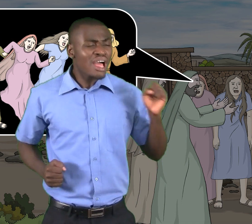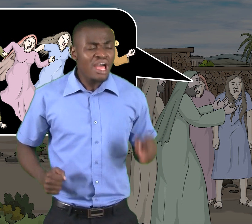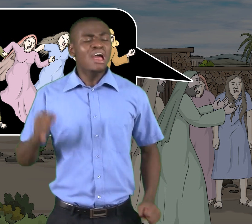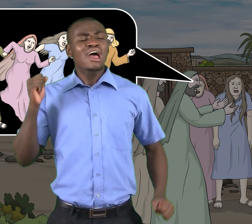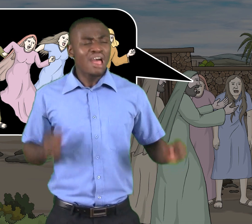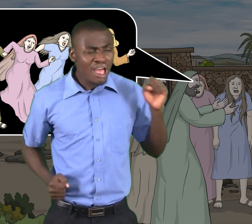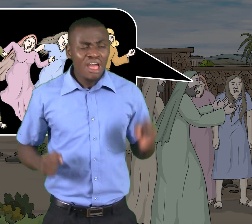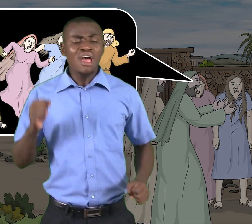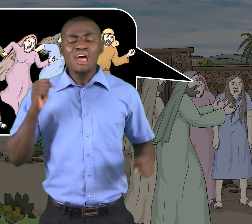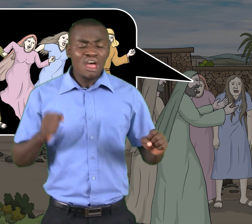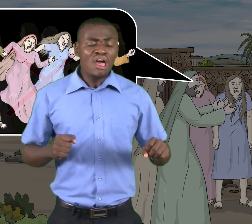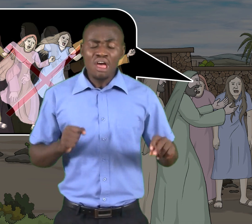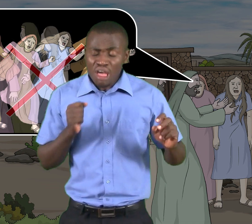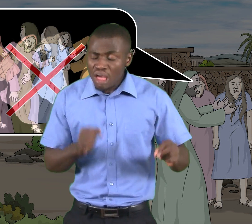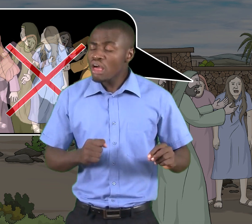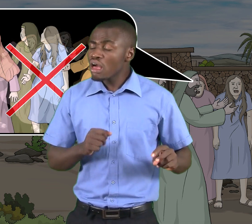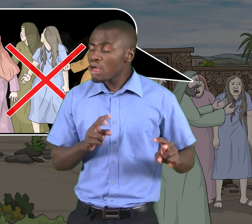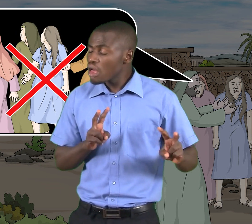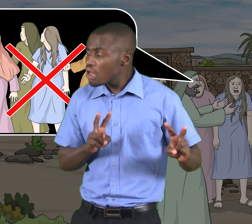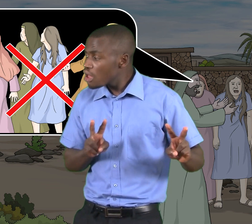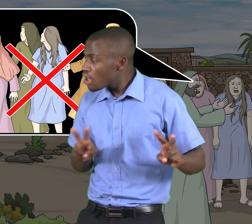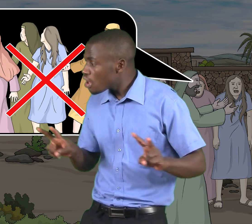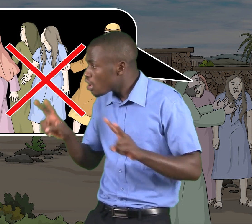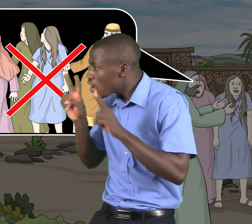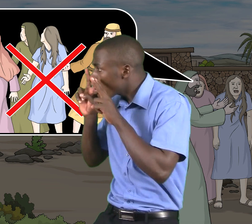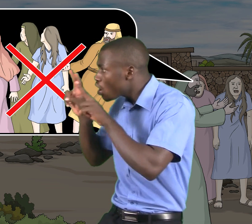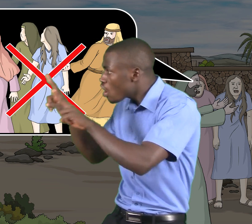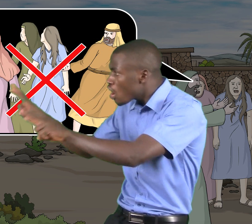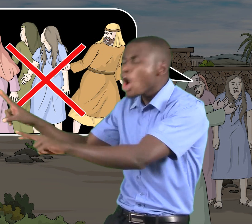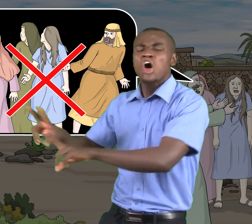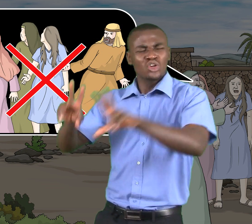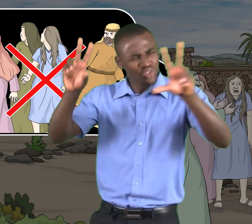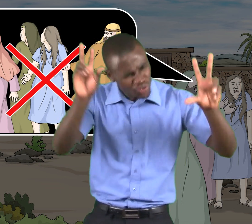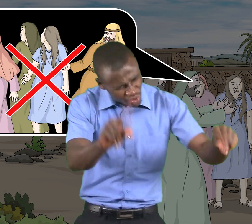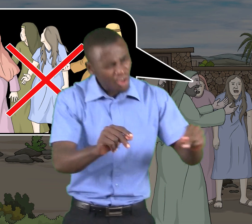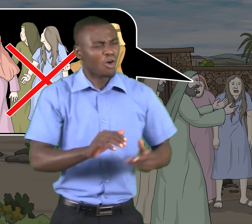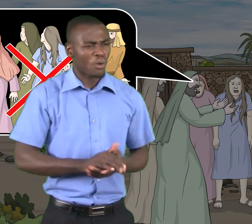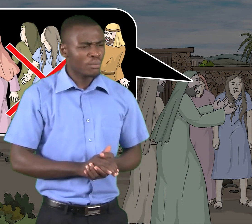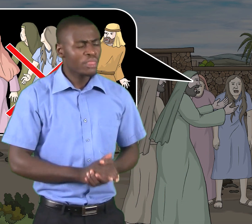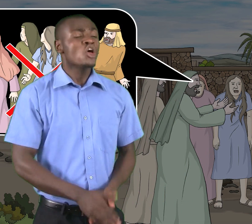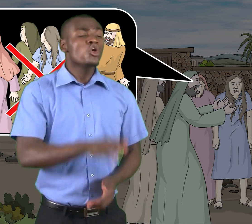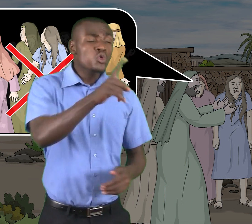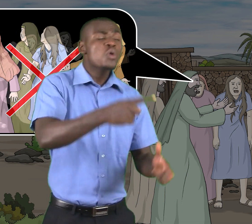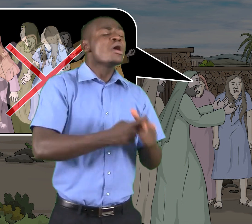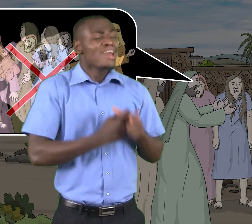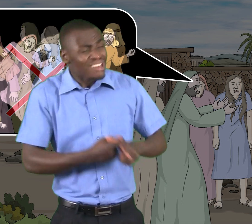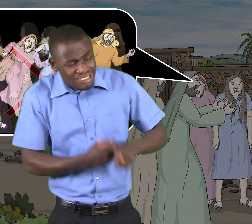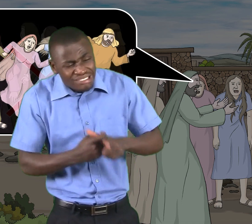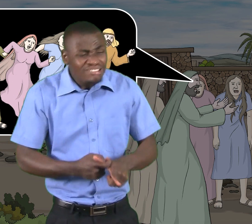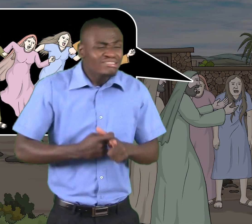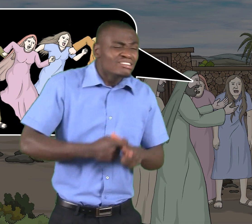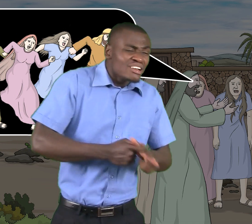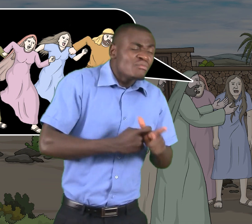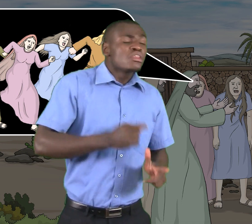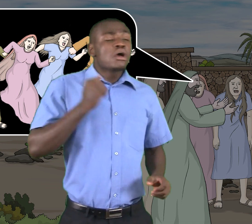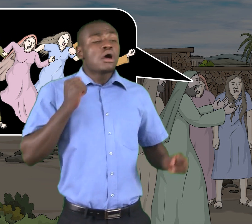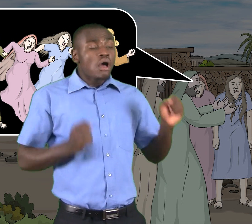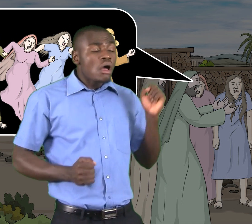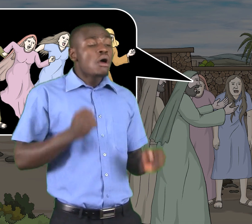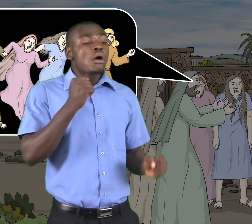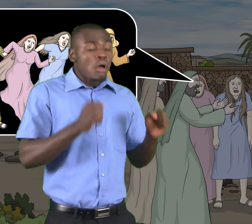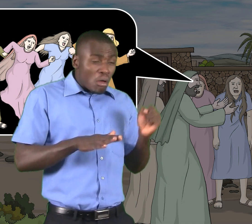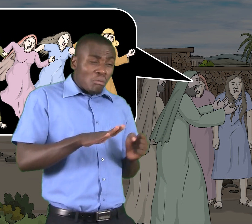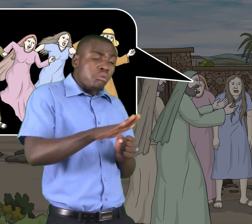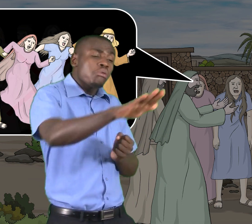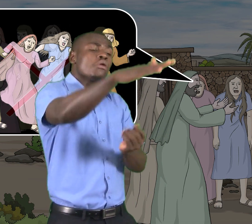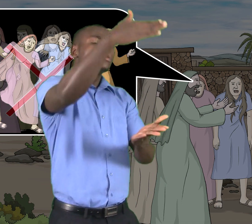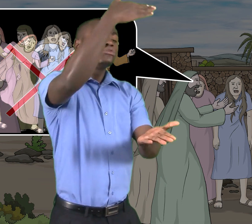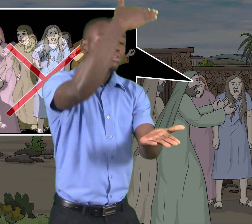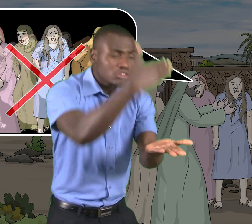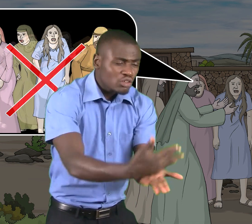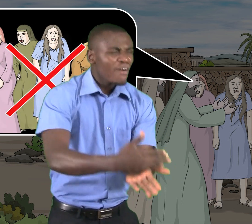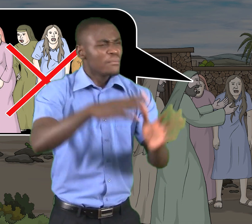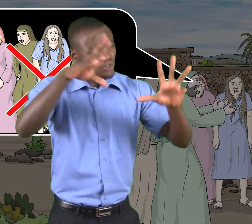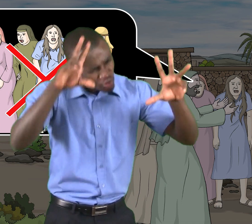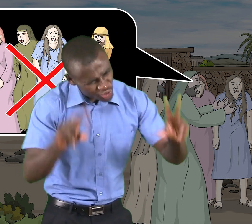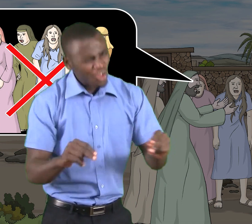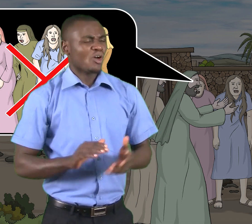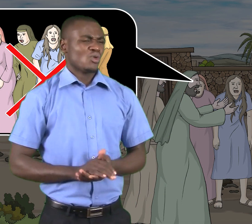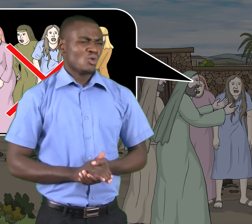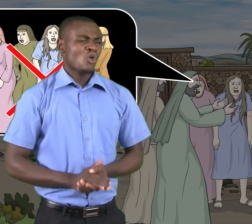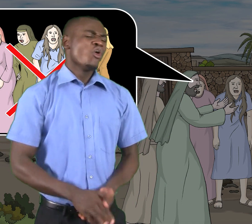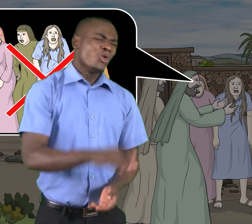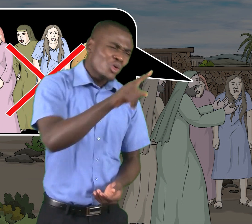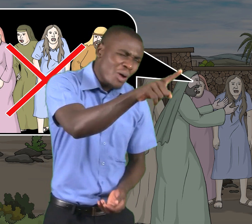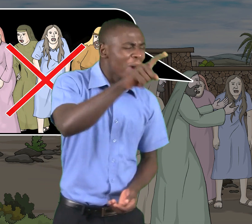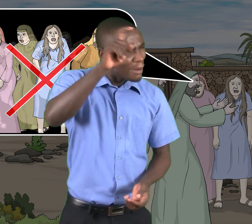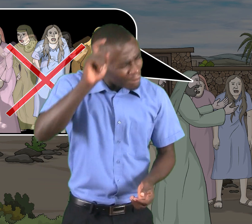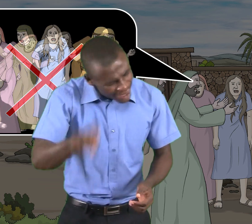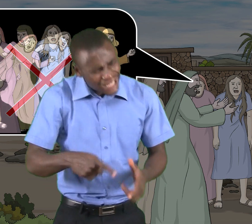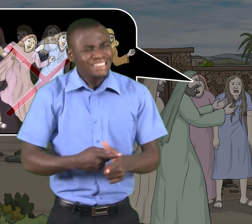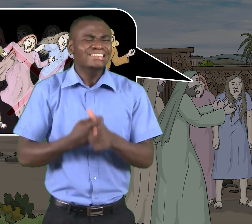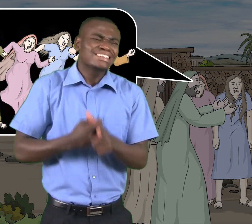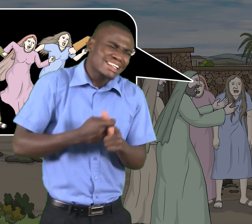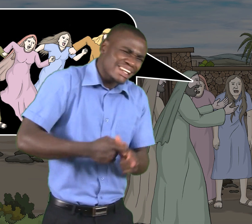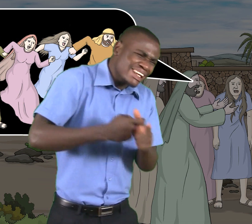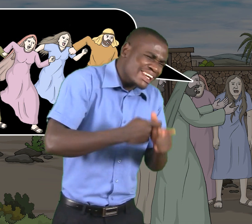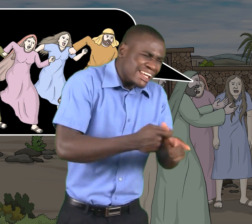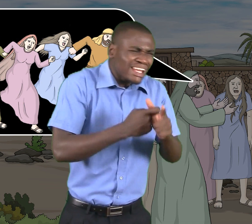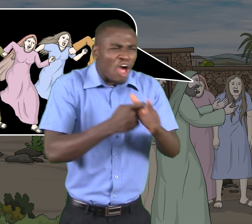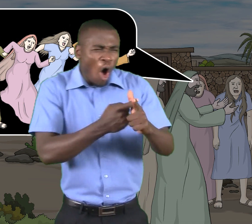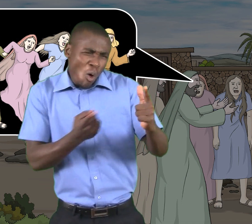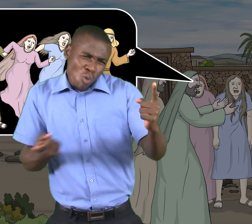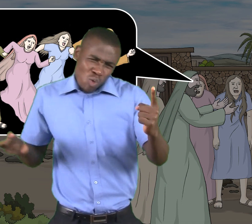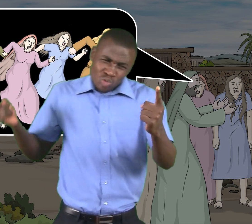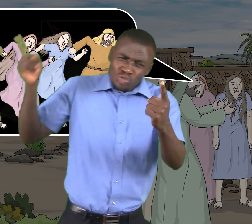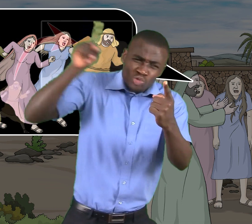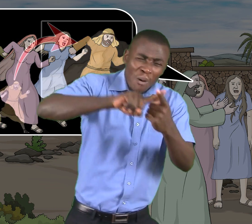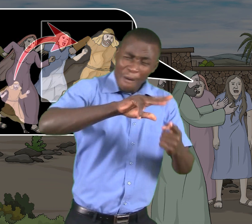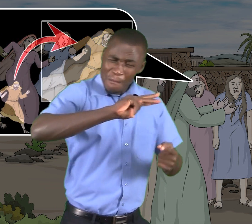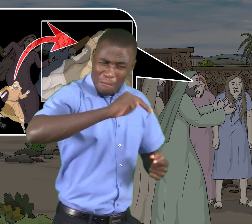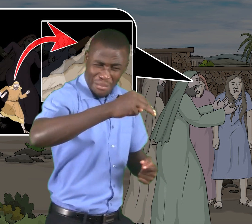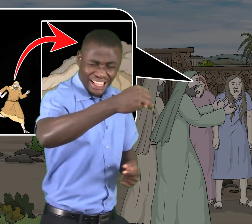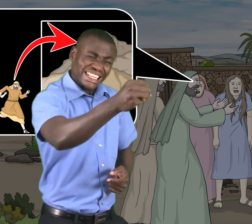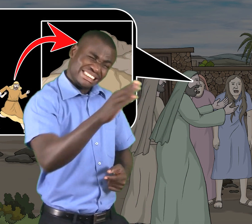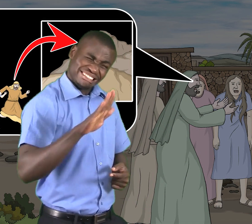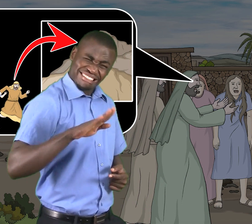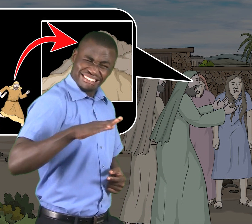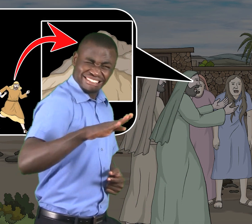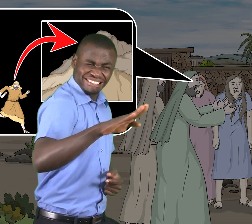Do not look back, and do not stop anywhere on the plain!